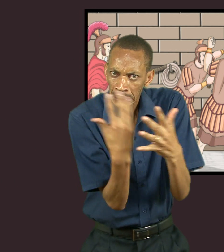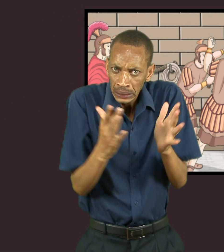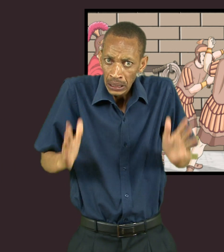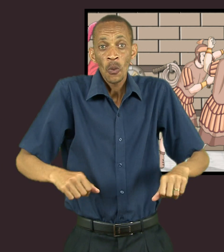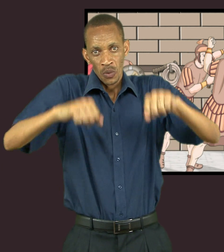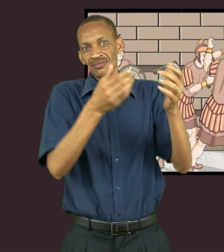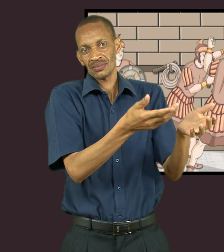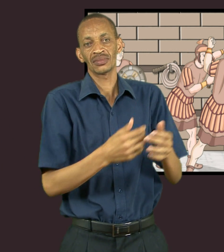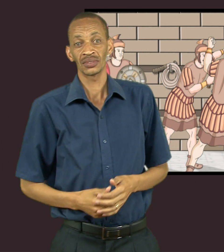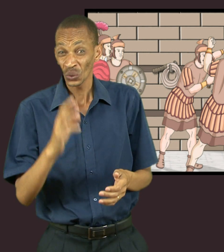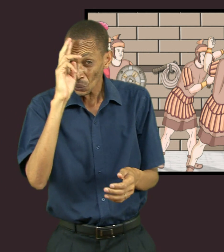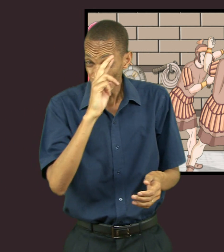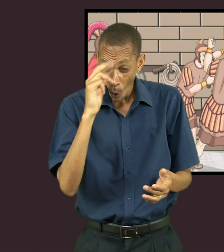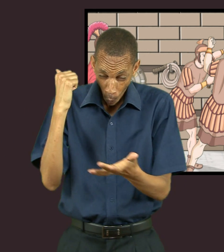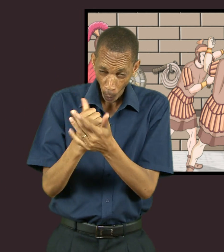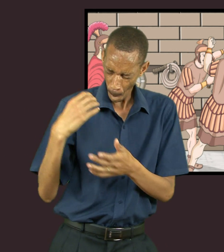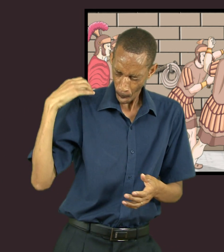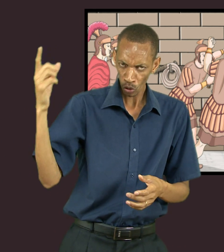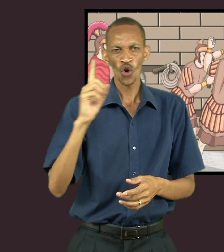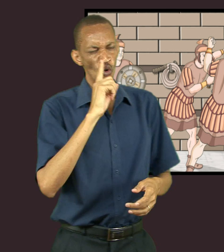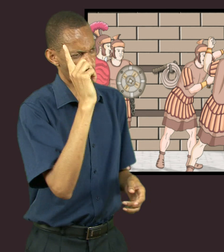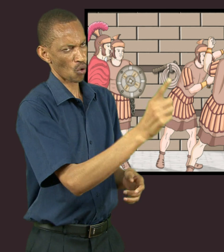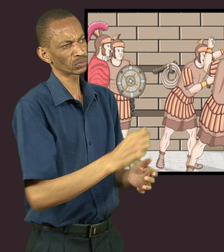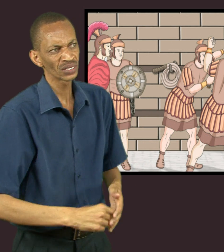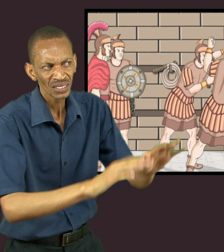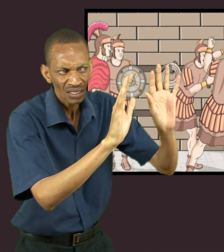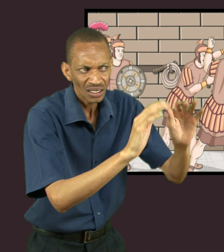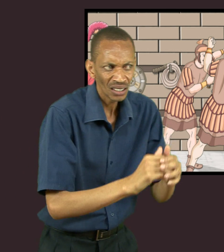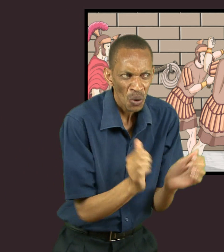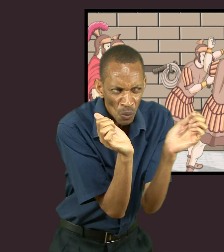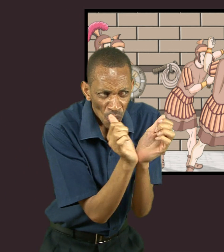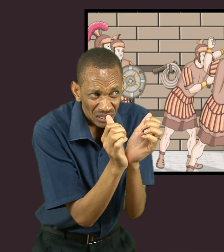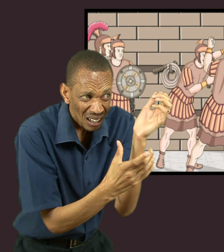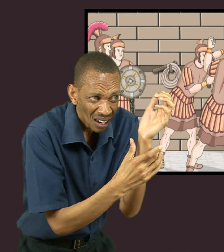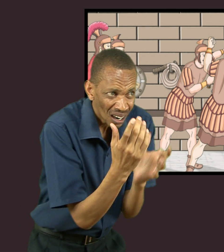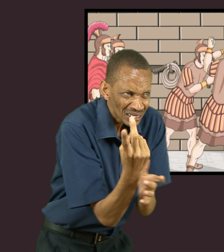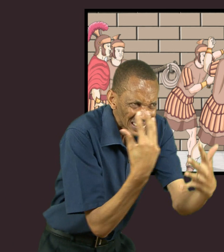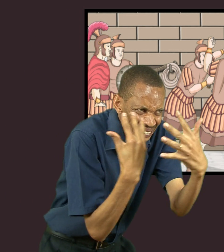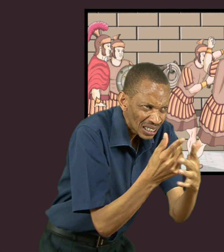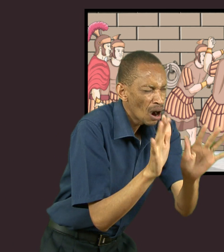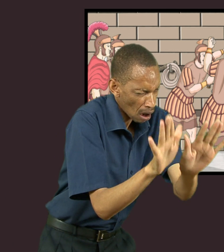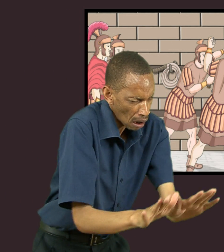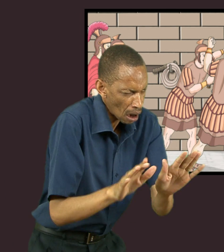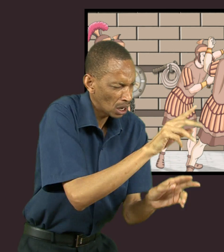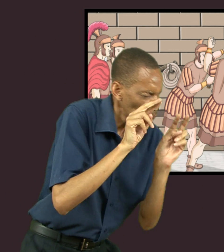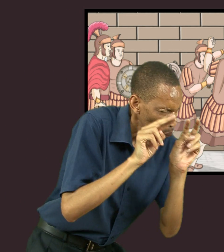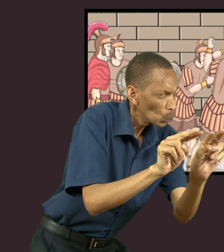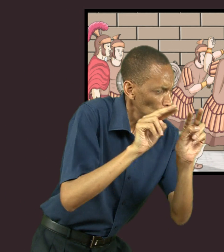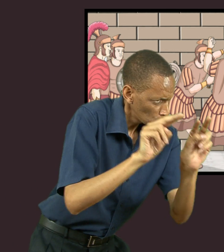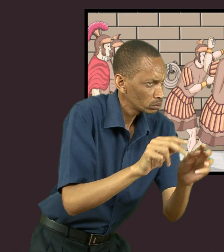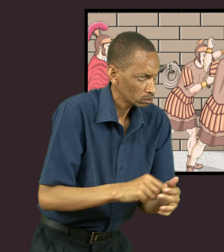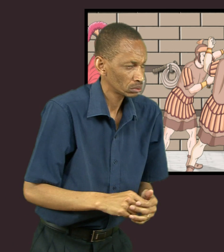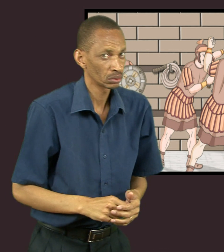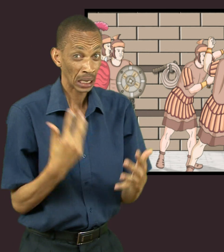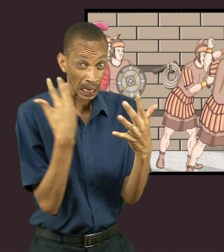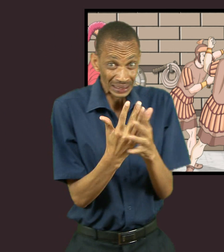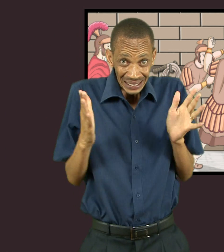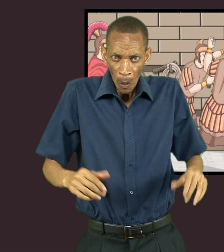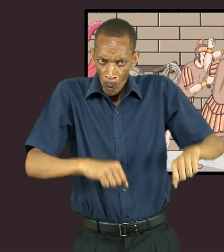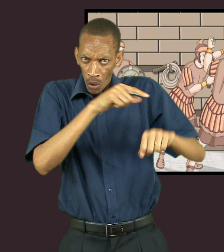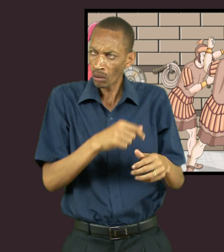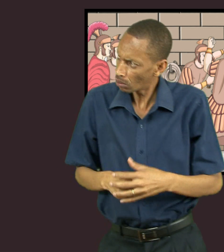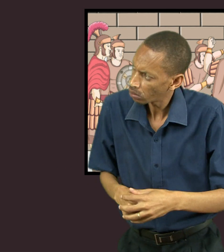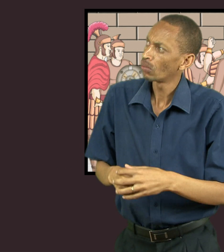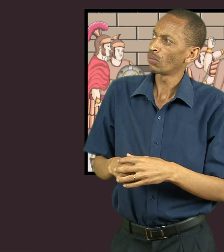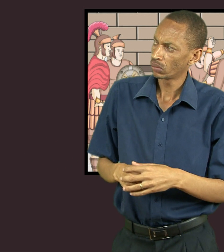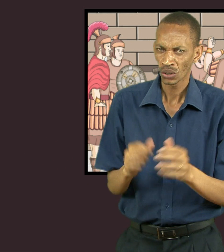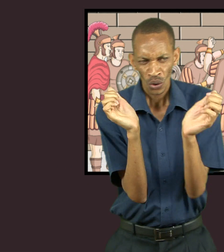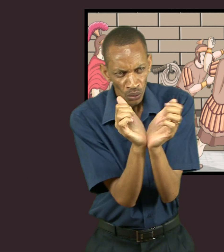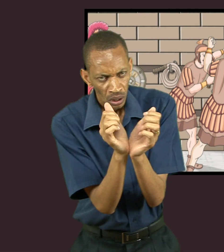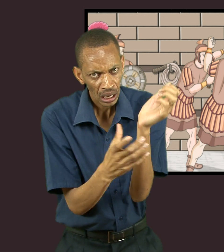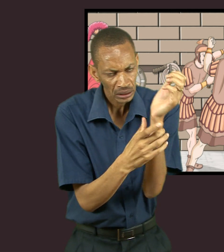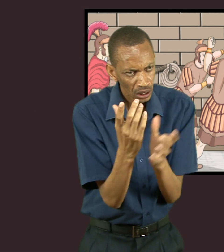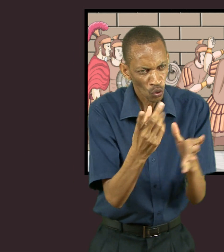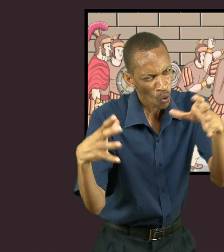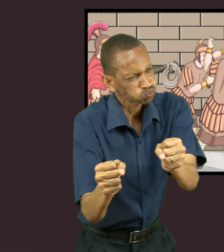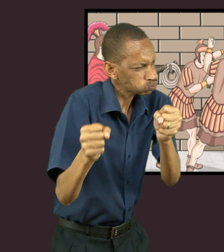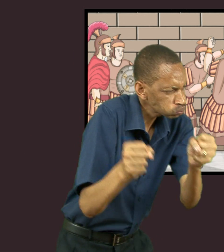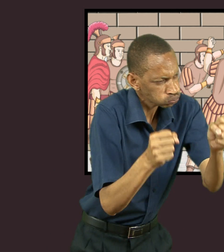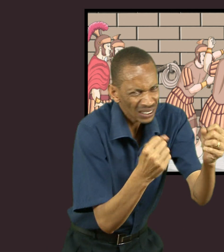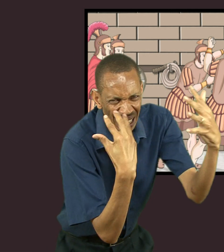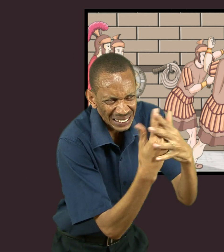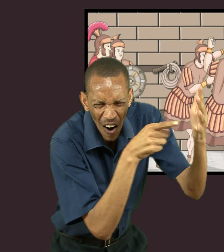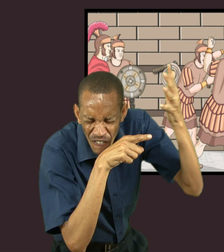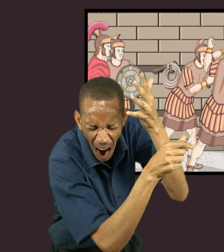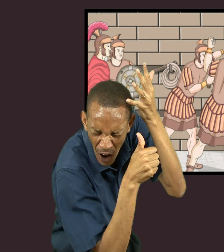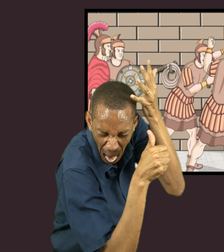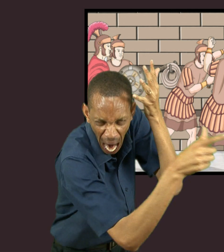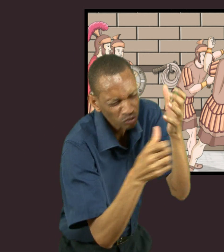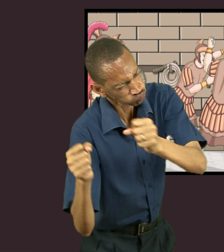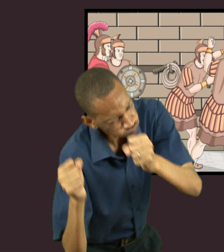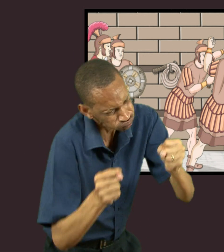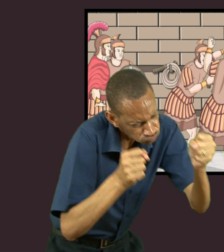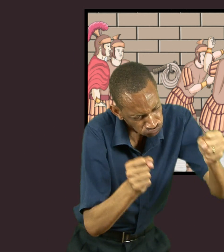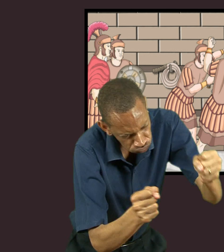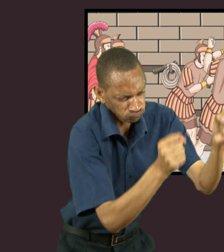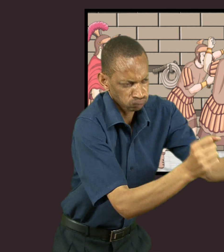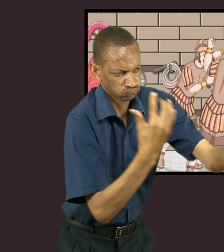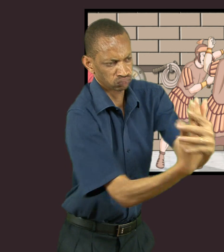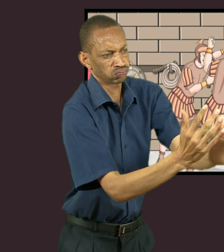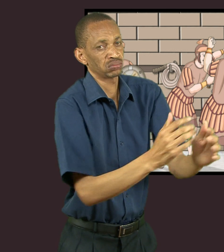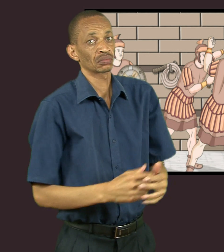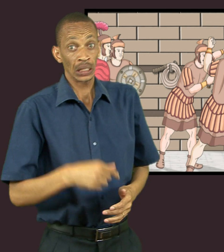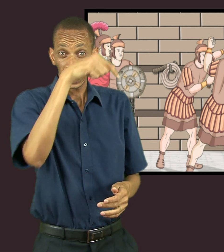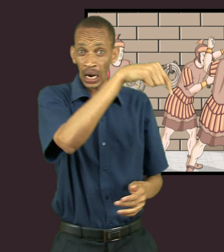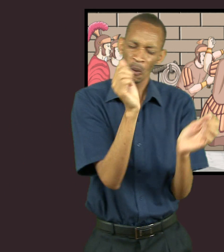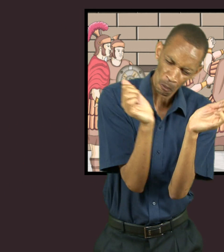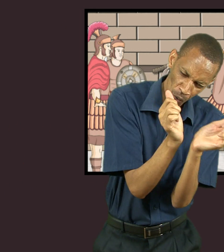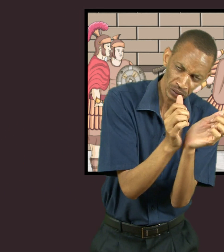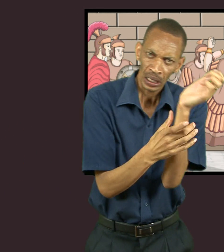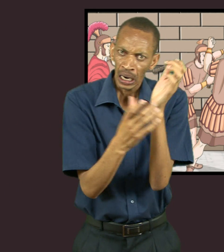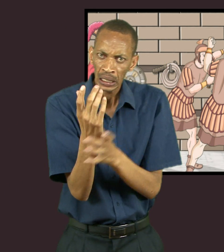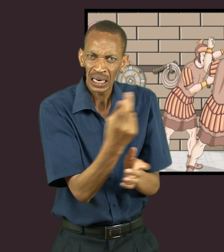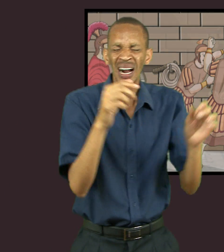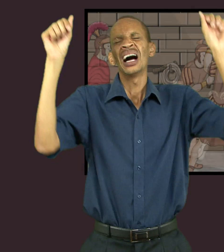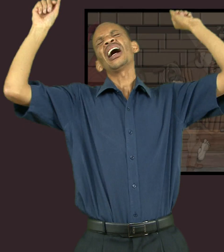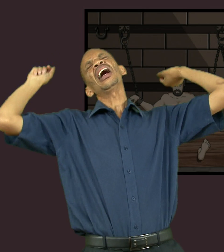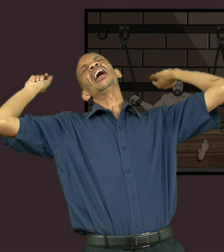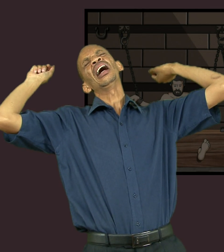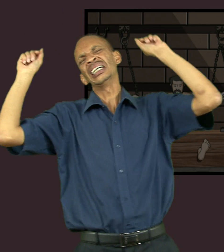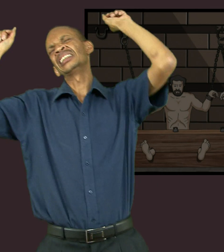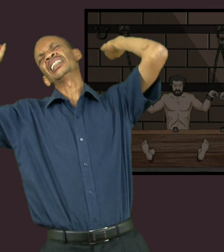And after striking them with many blows, they threw them into prison and ordered the jailer to guard them securely.